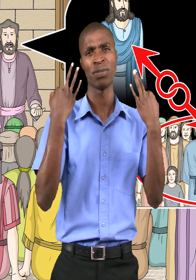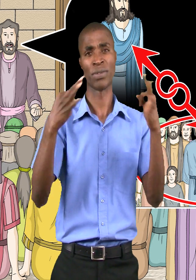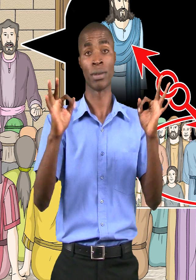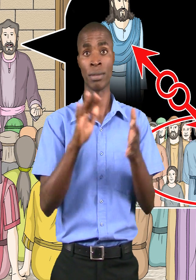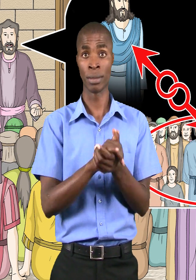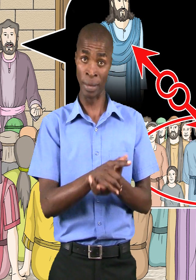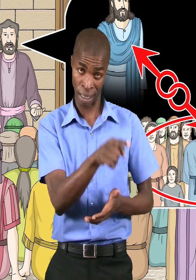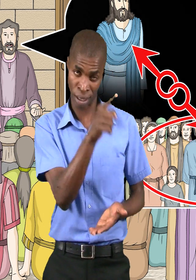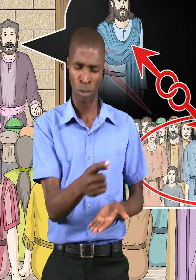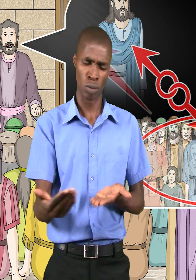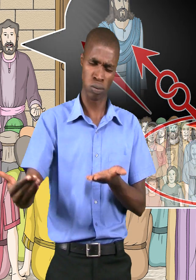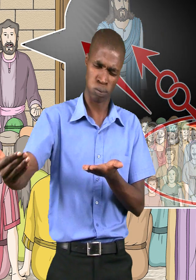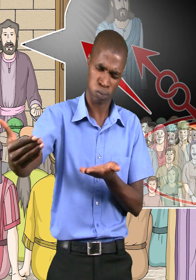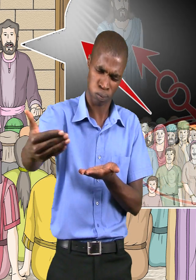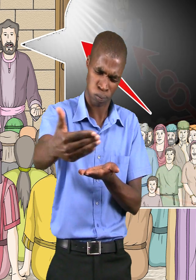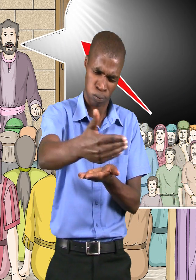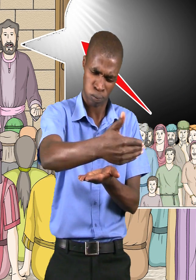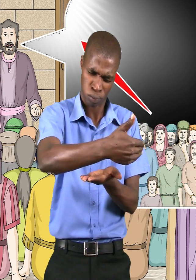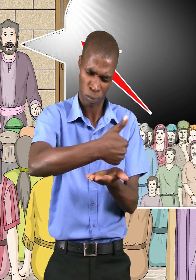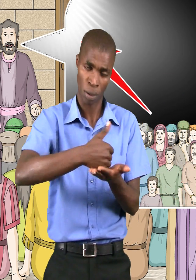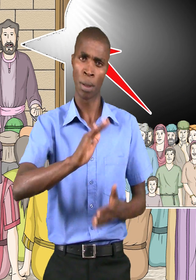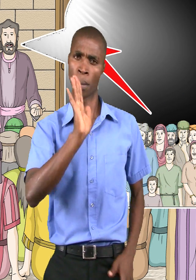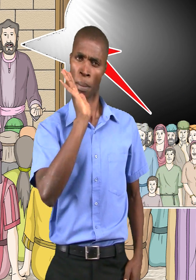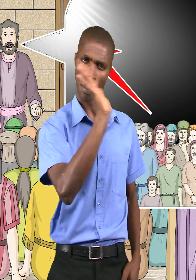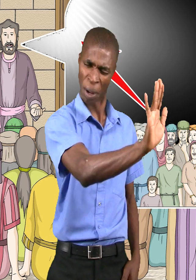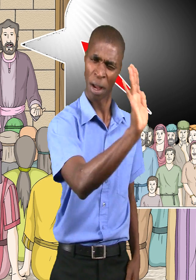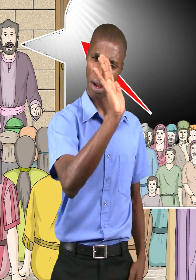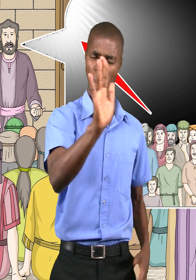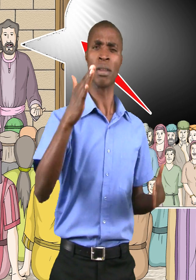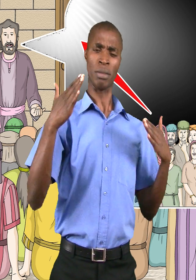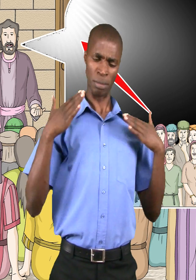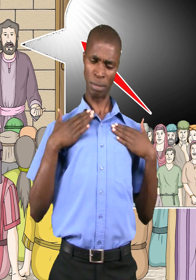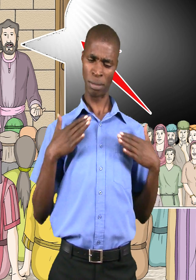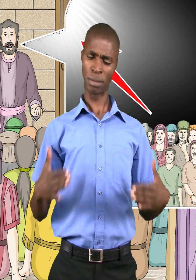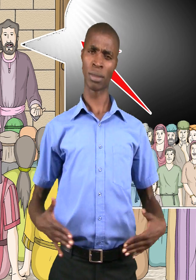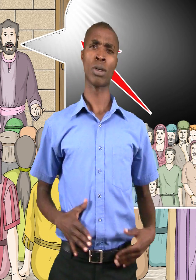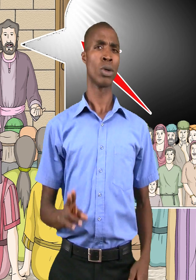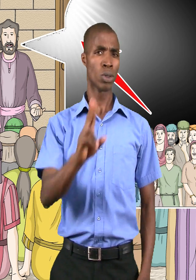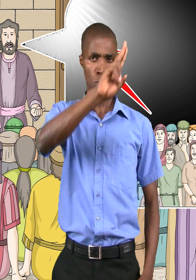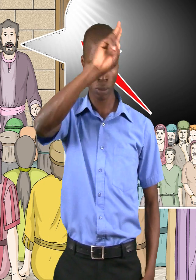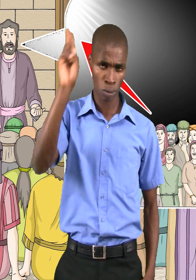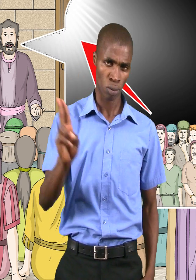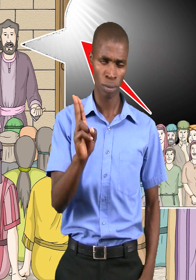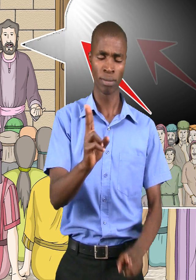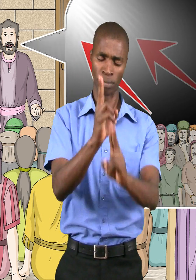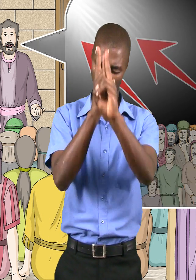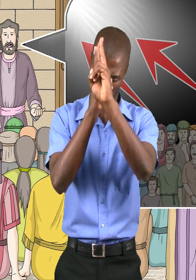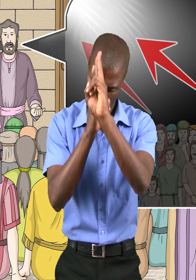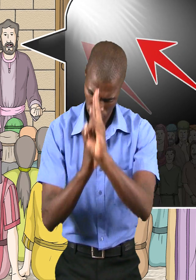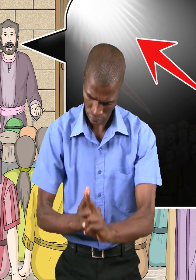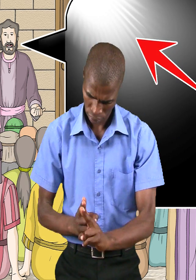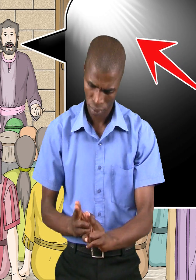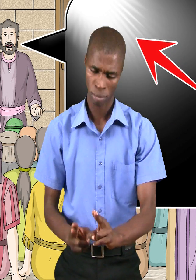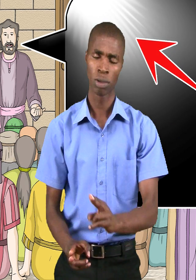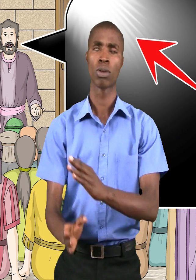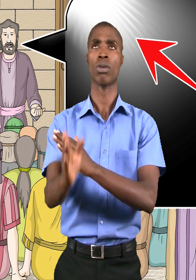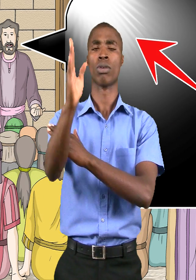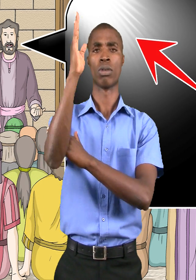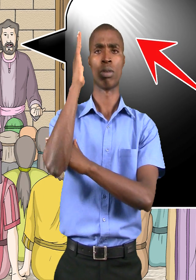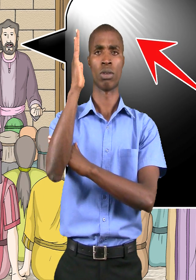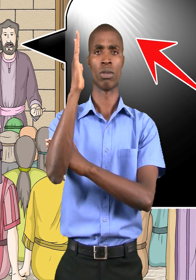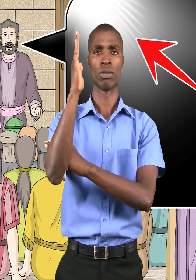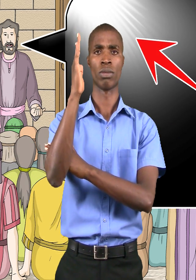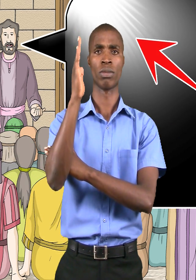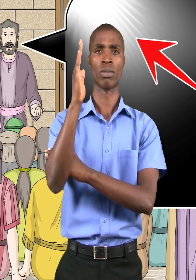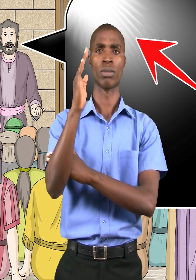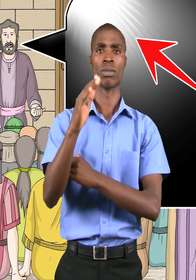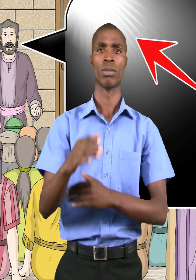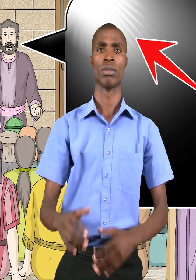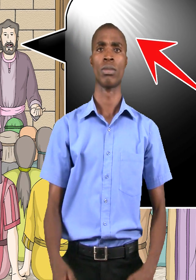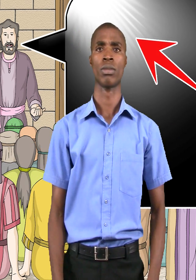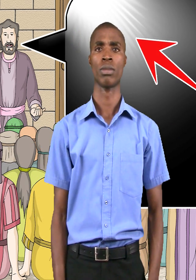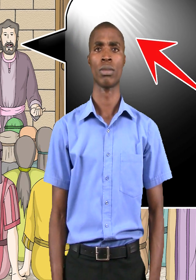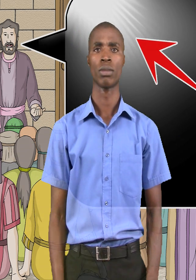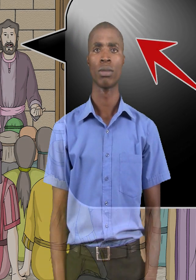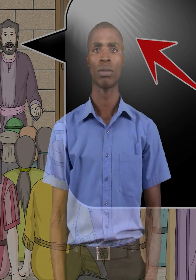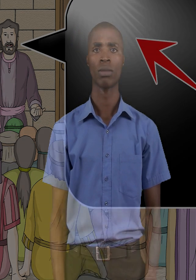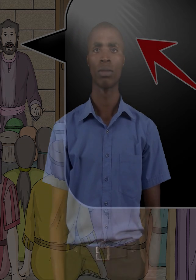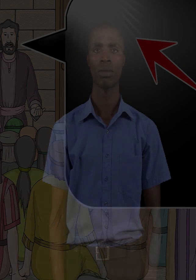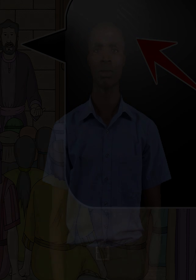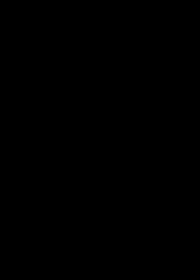Therefore glorify God with your body.